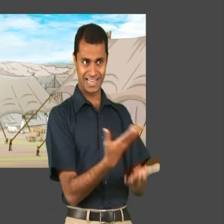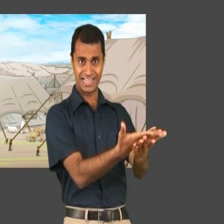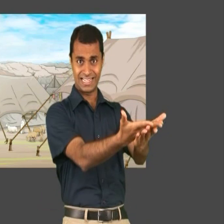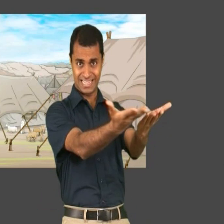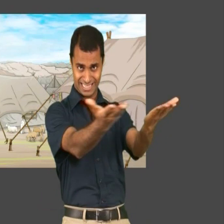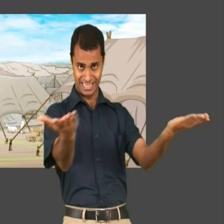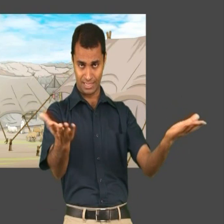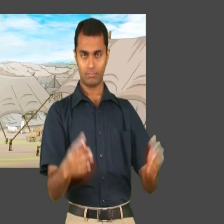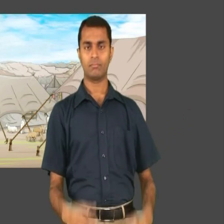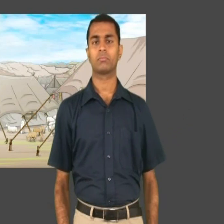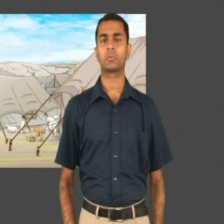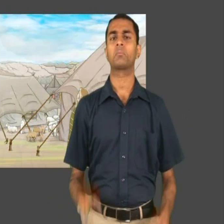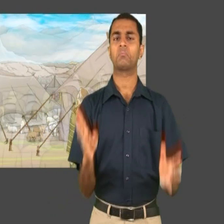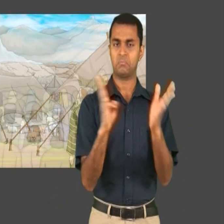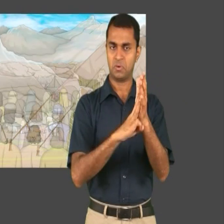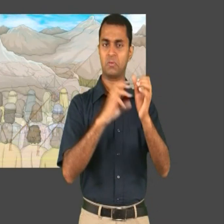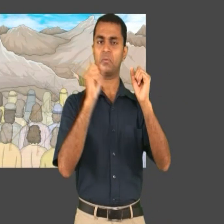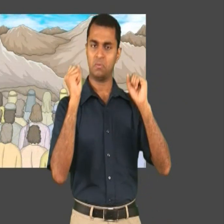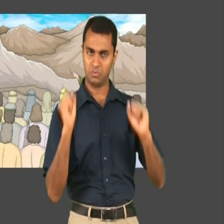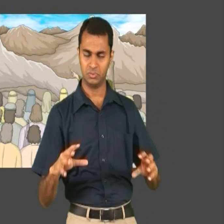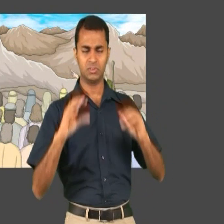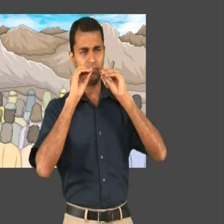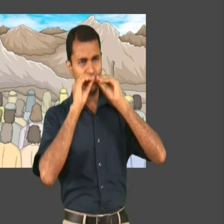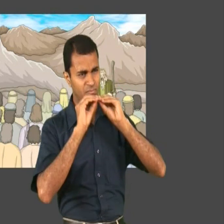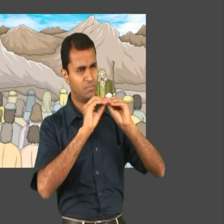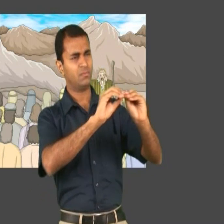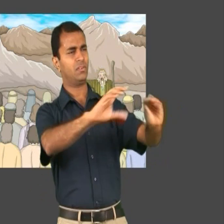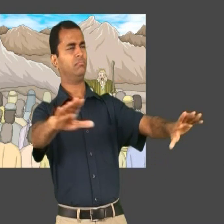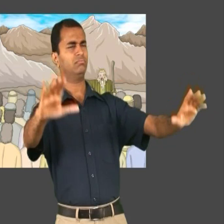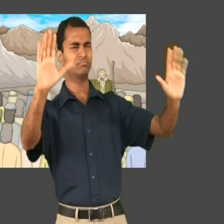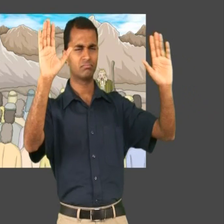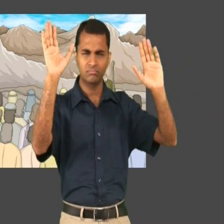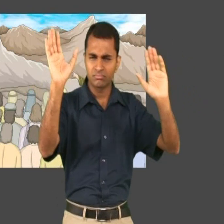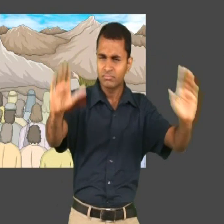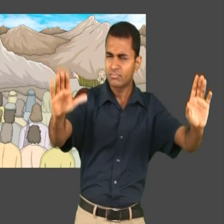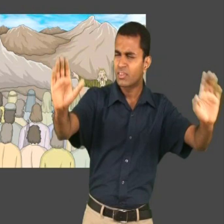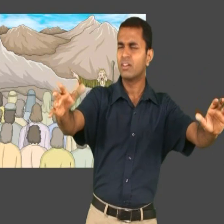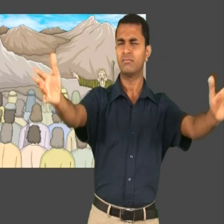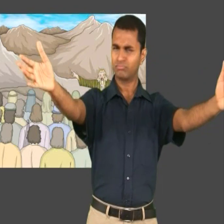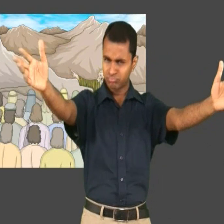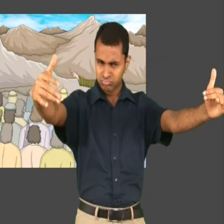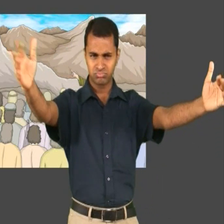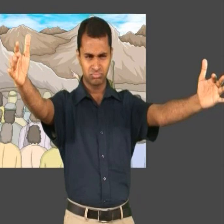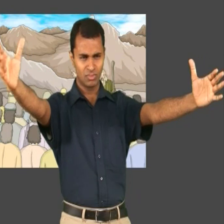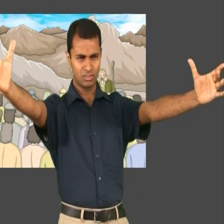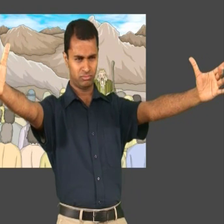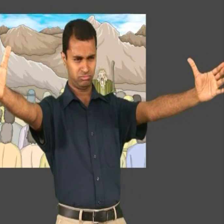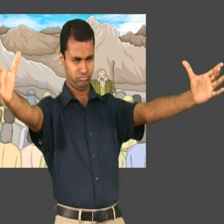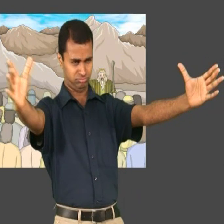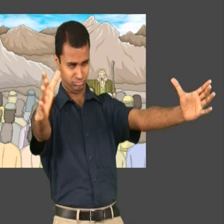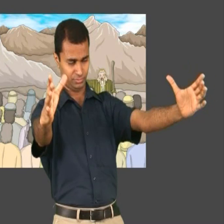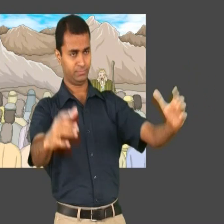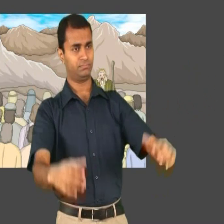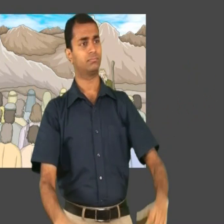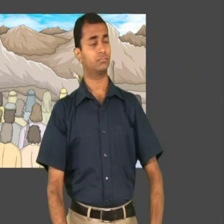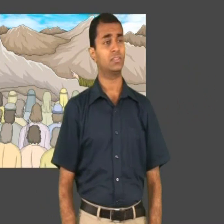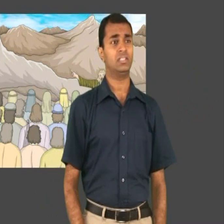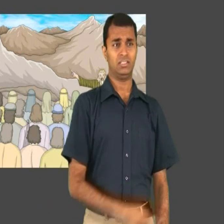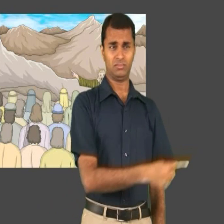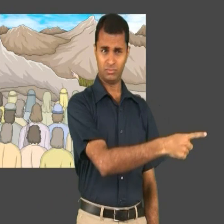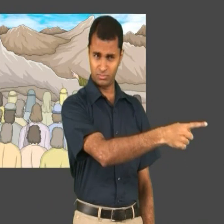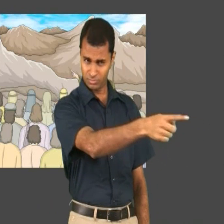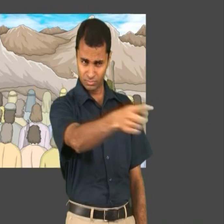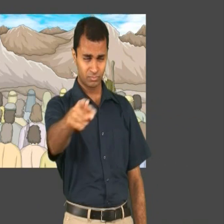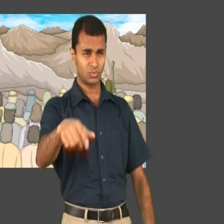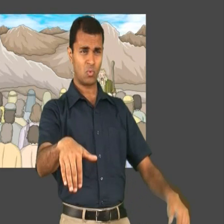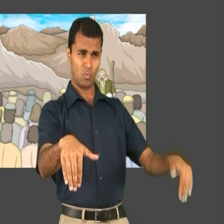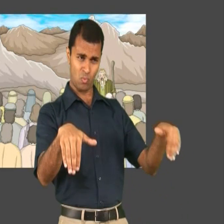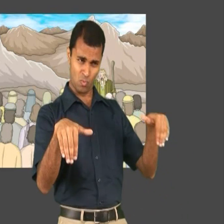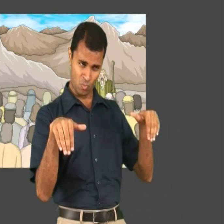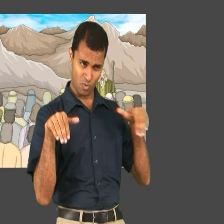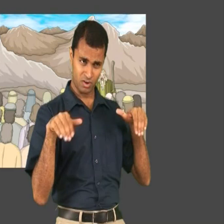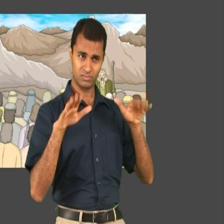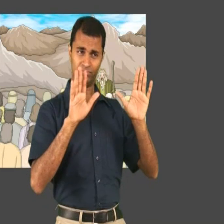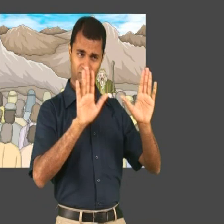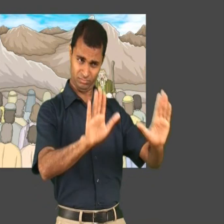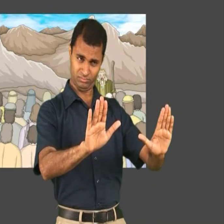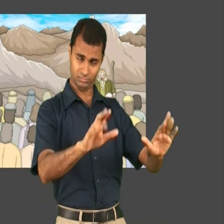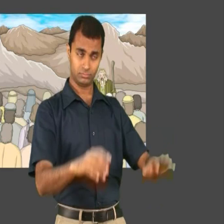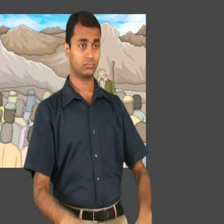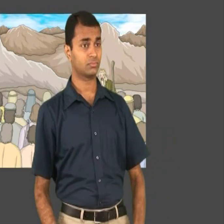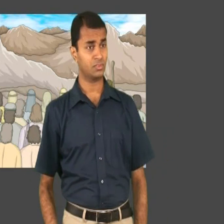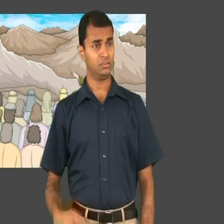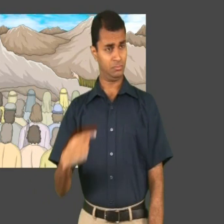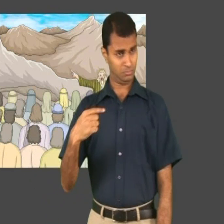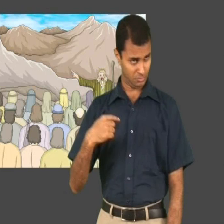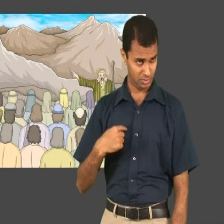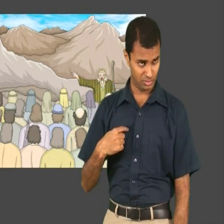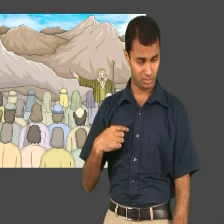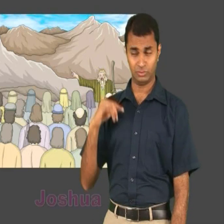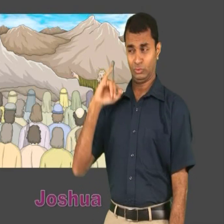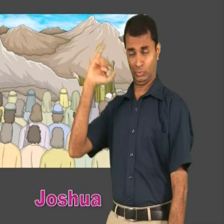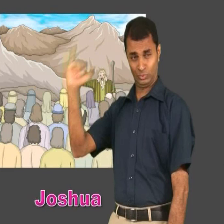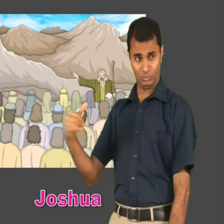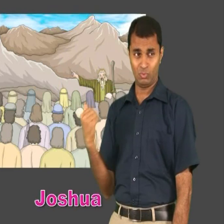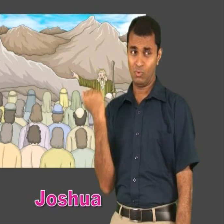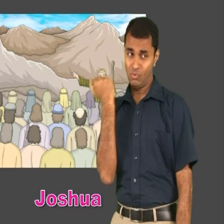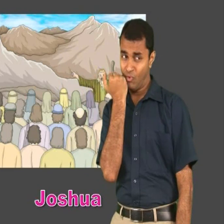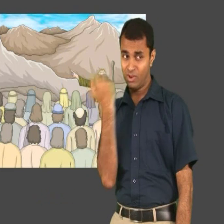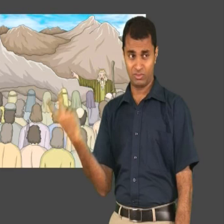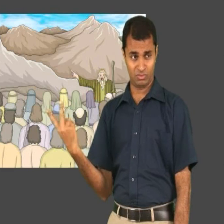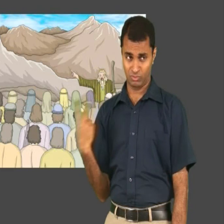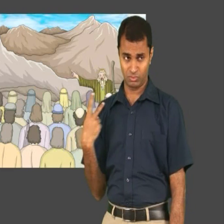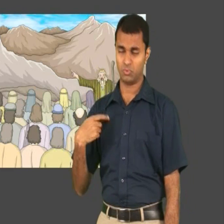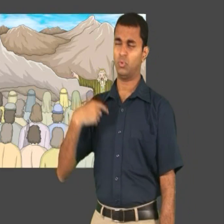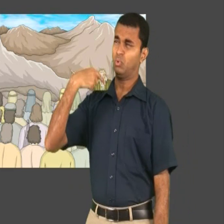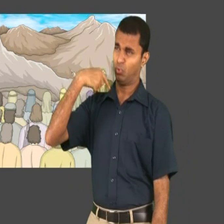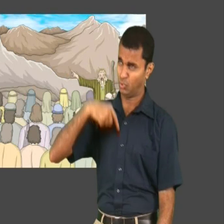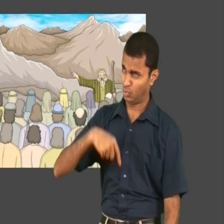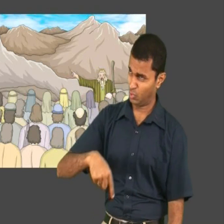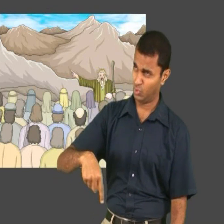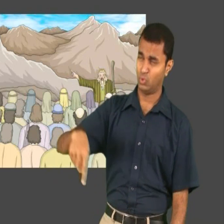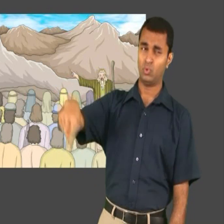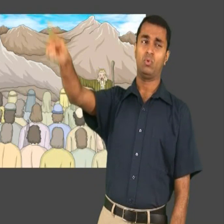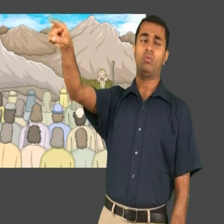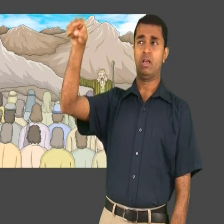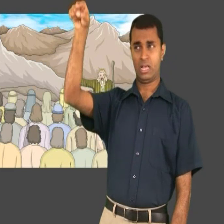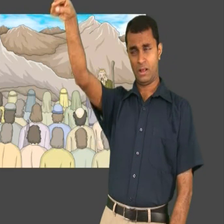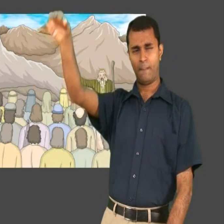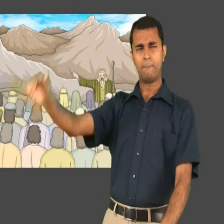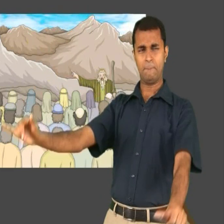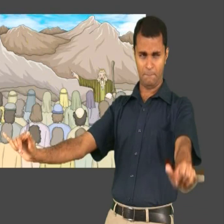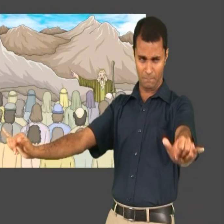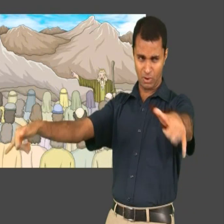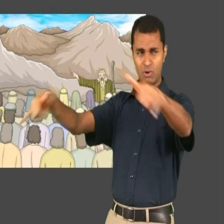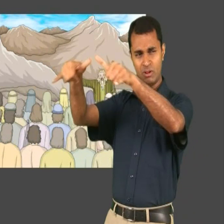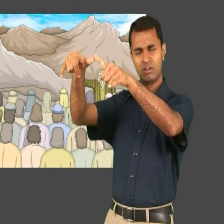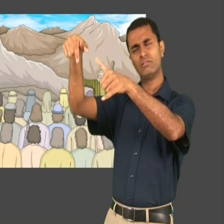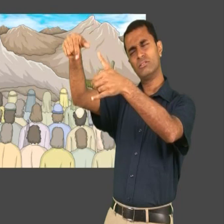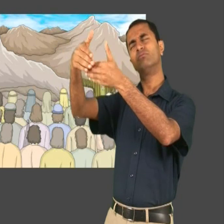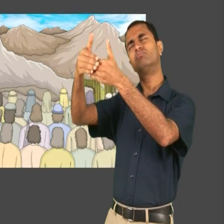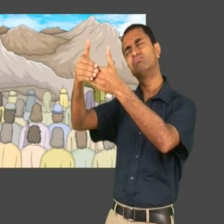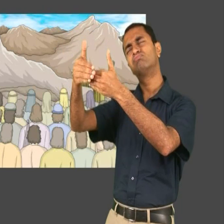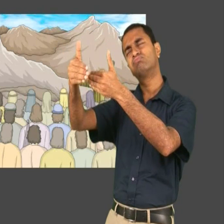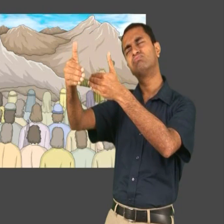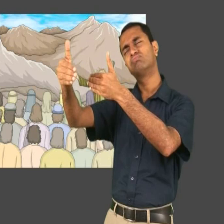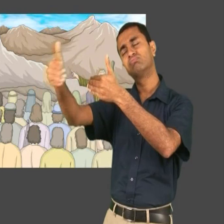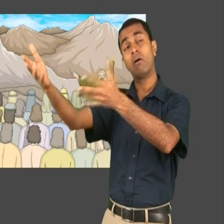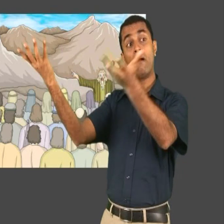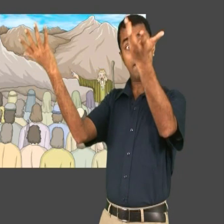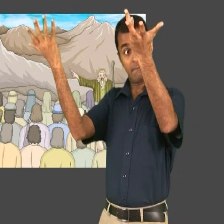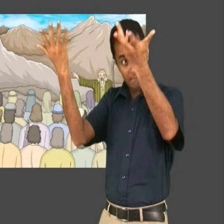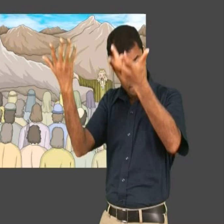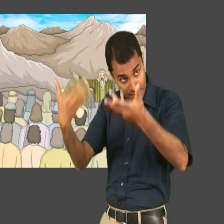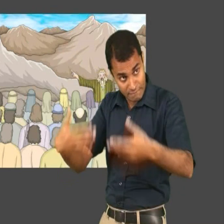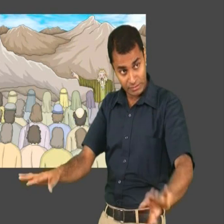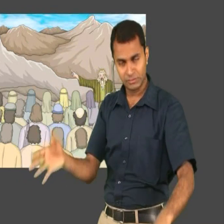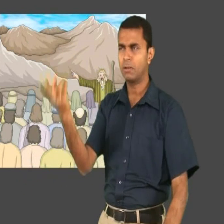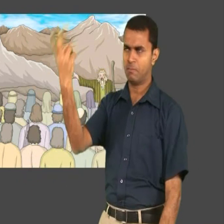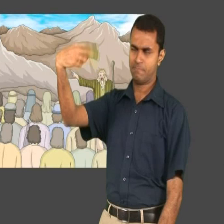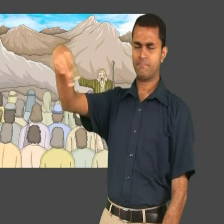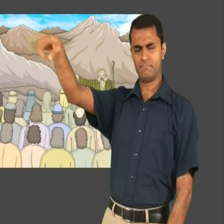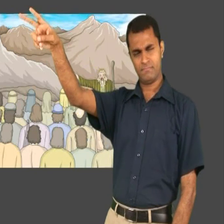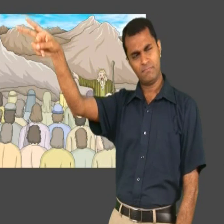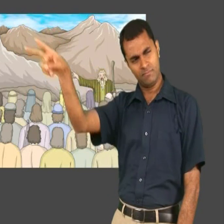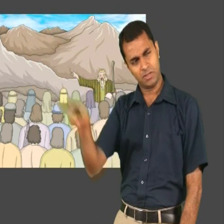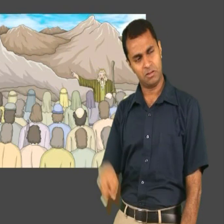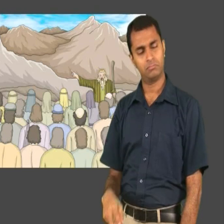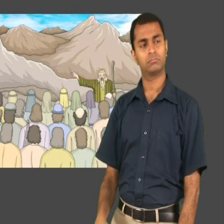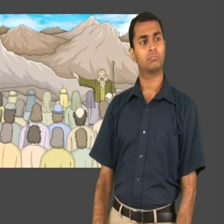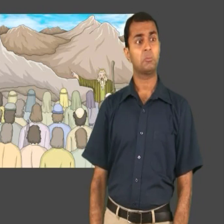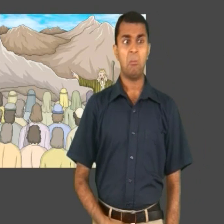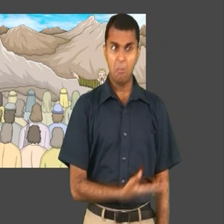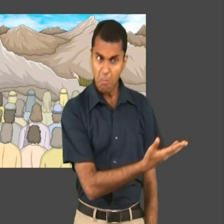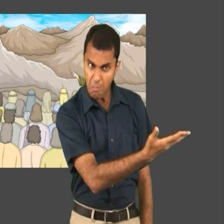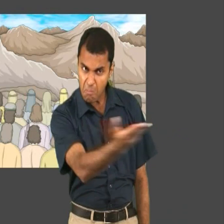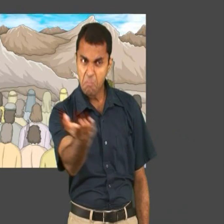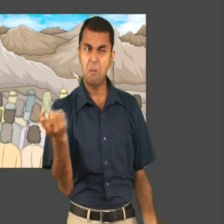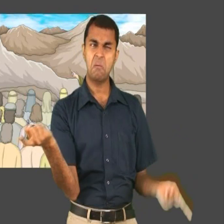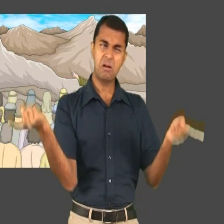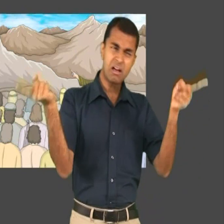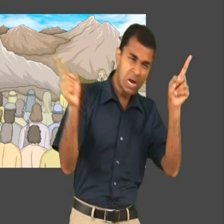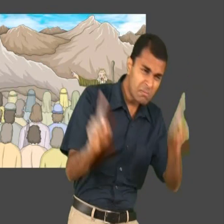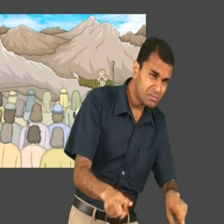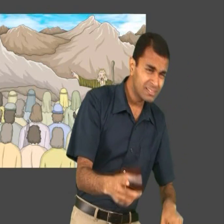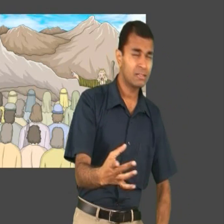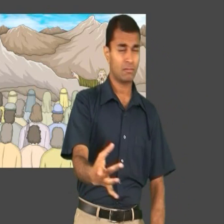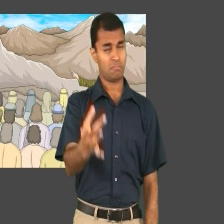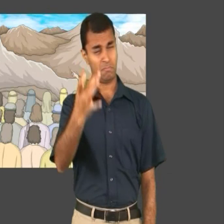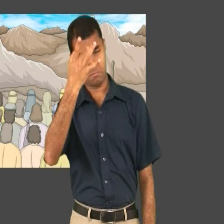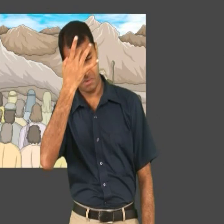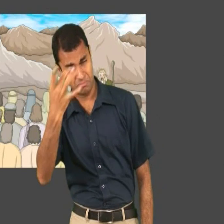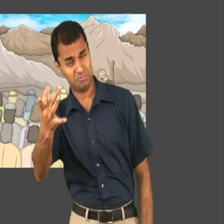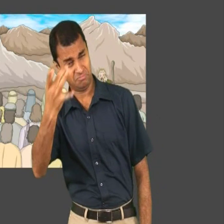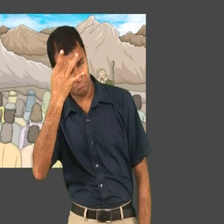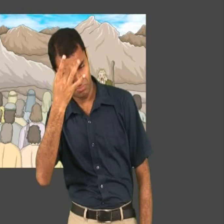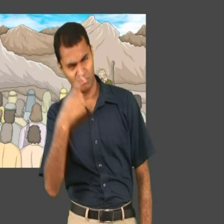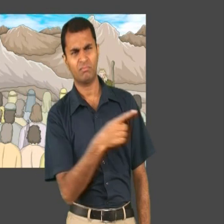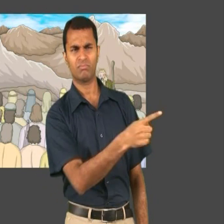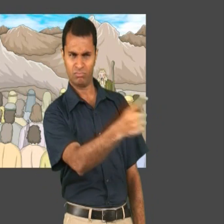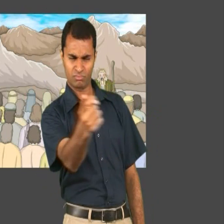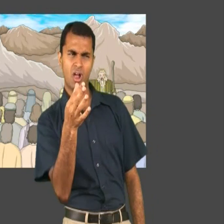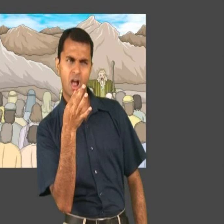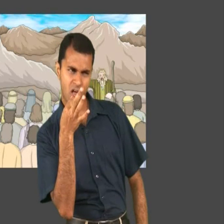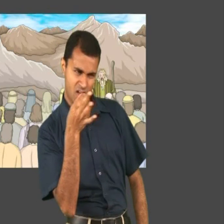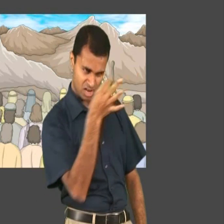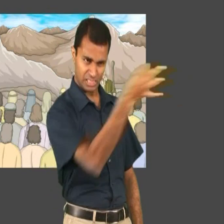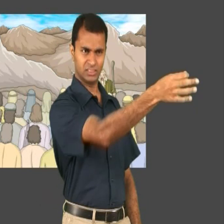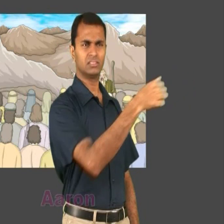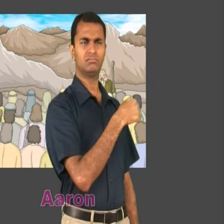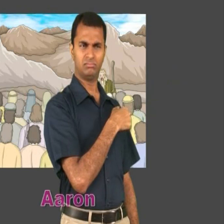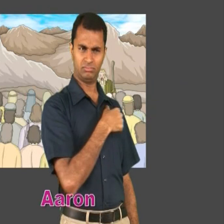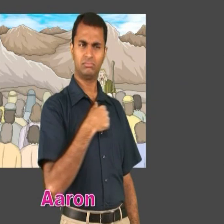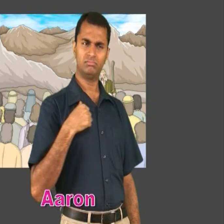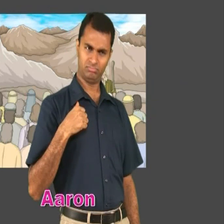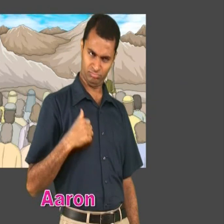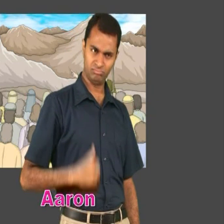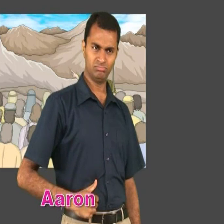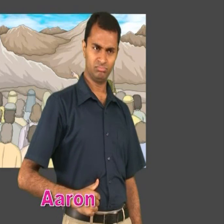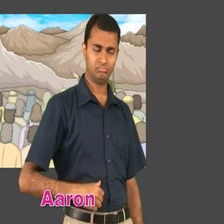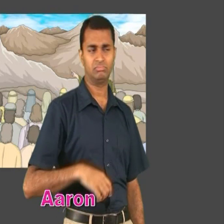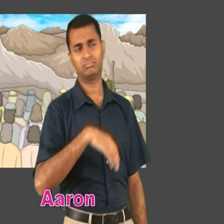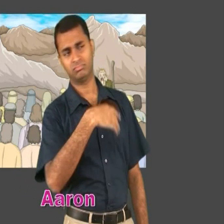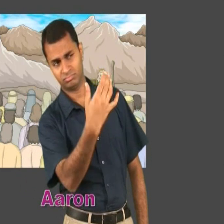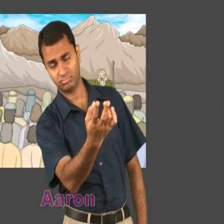And he said to the elders, “Wait here for us until we return to you.